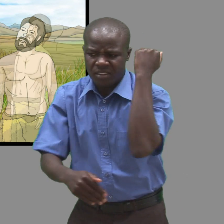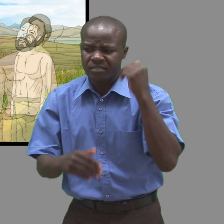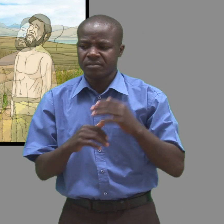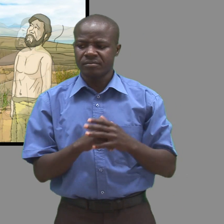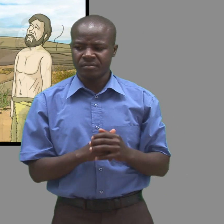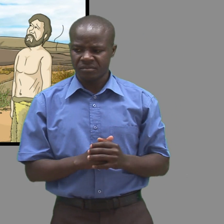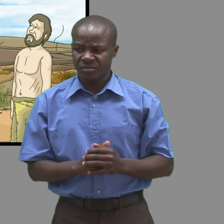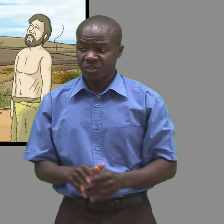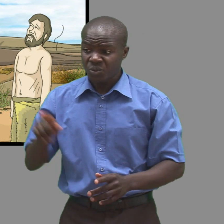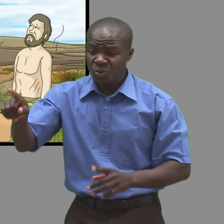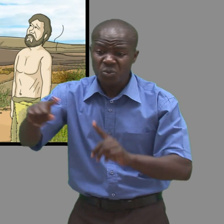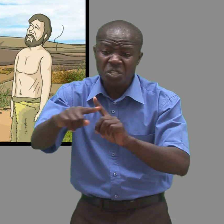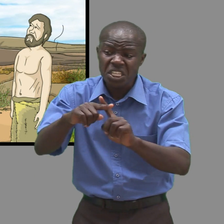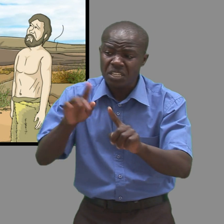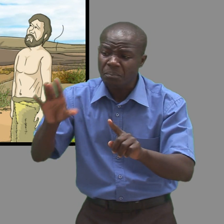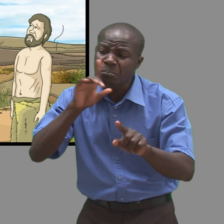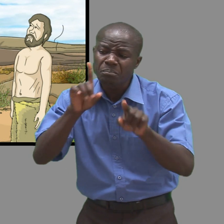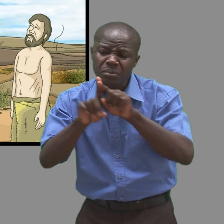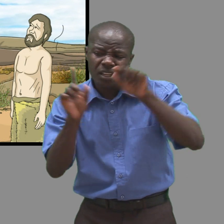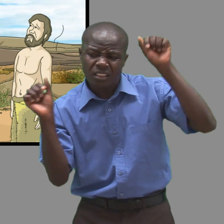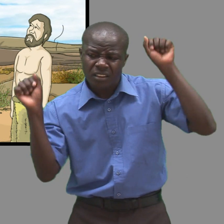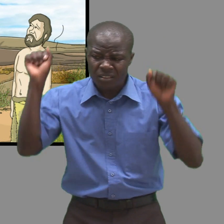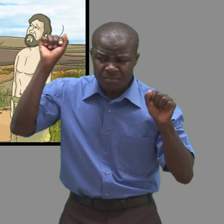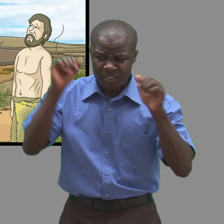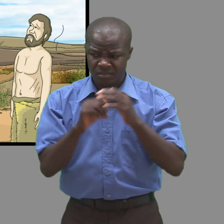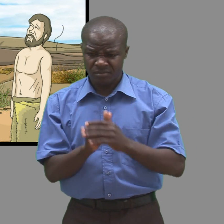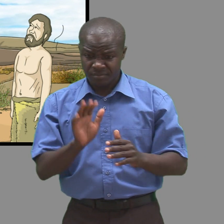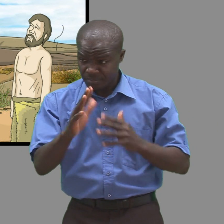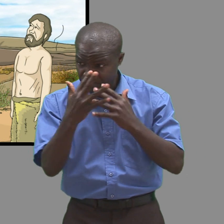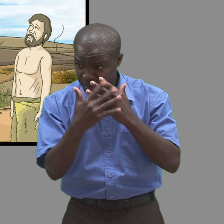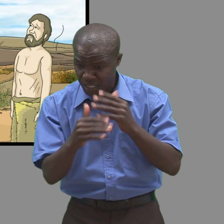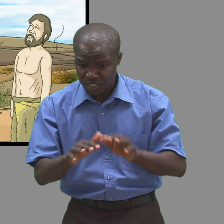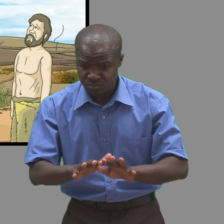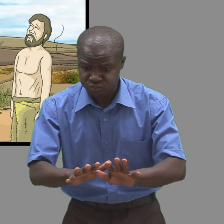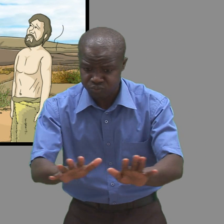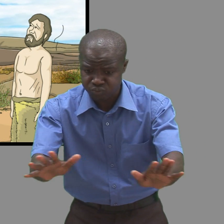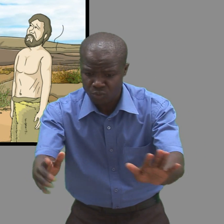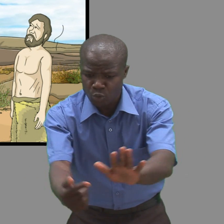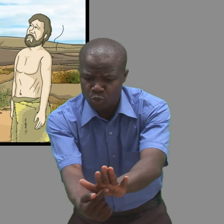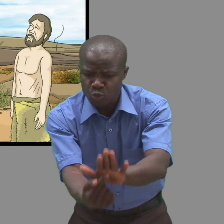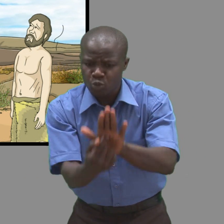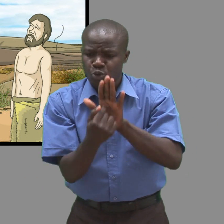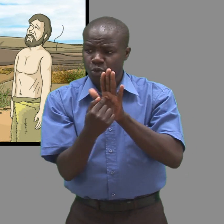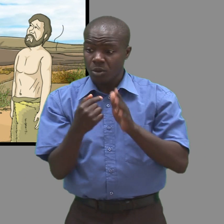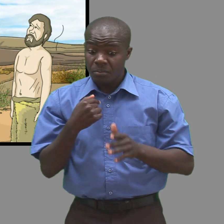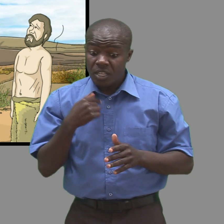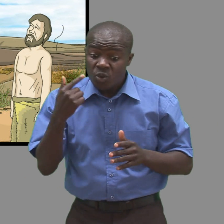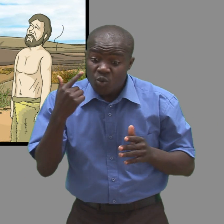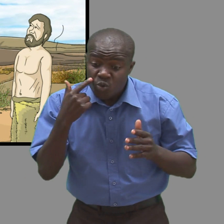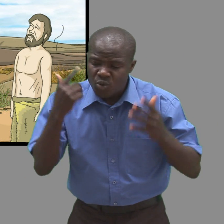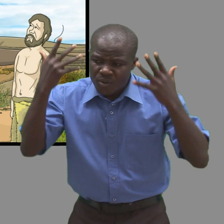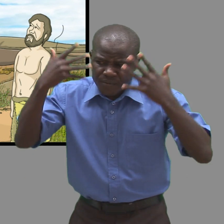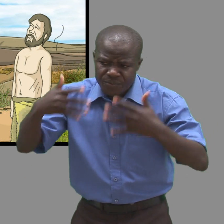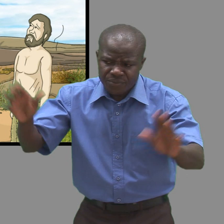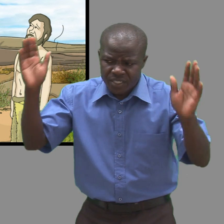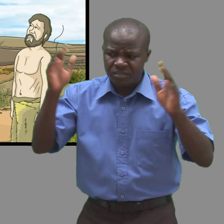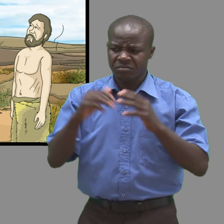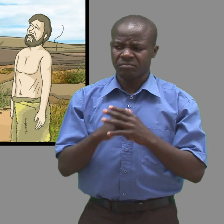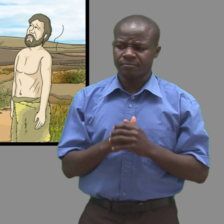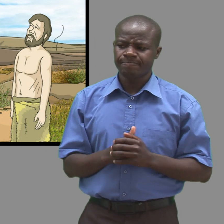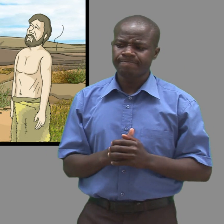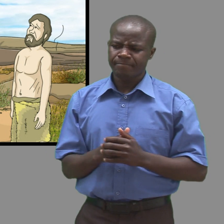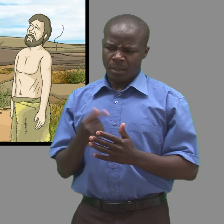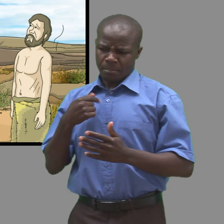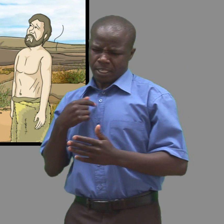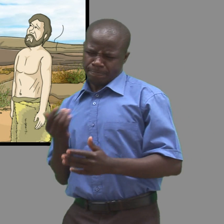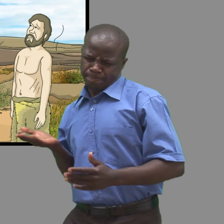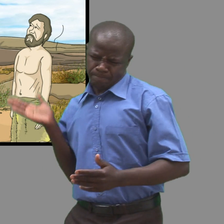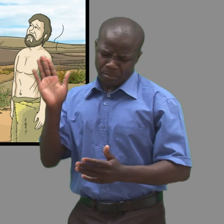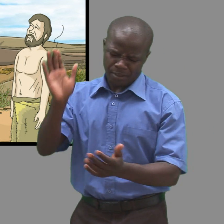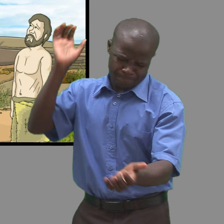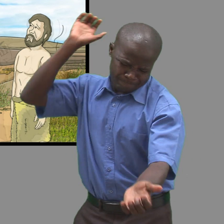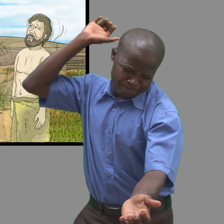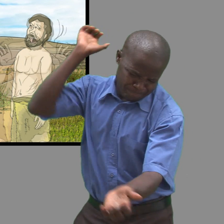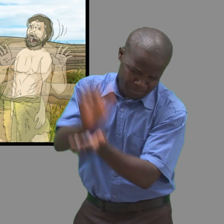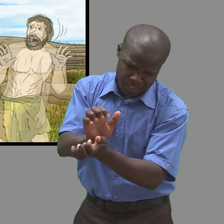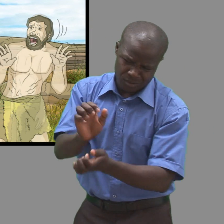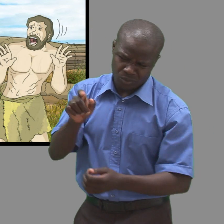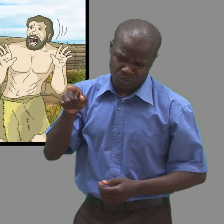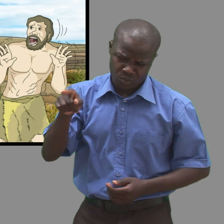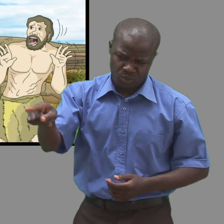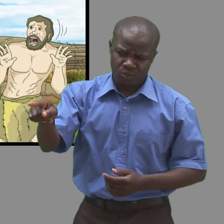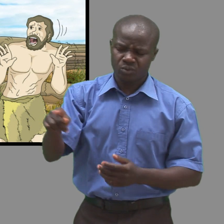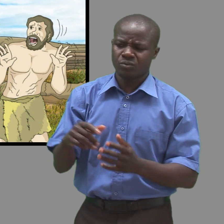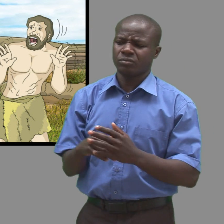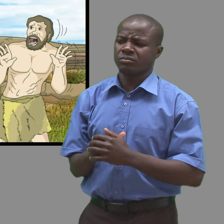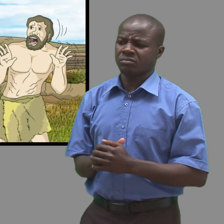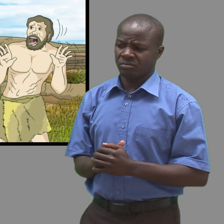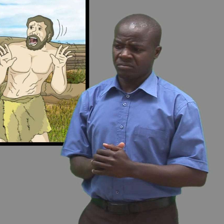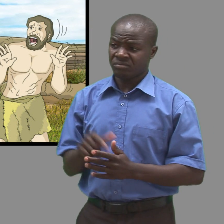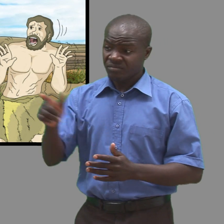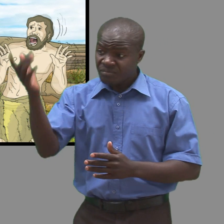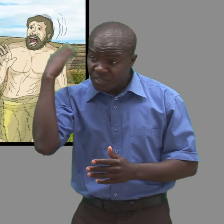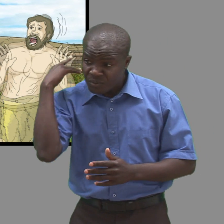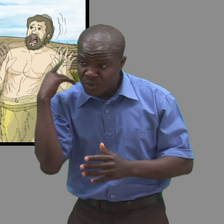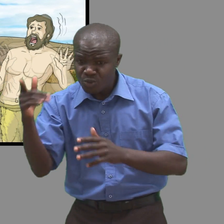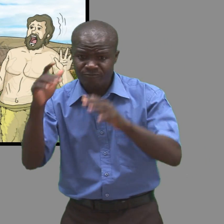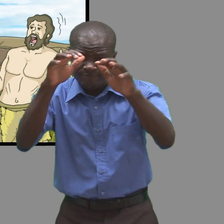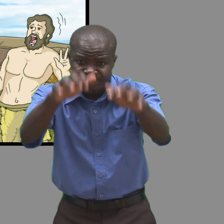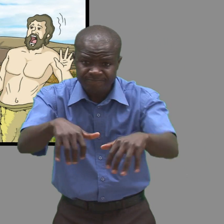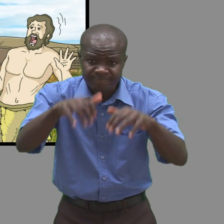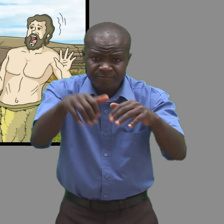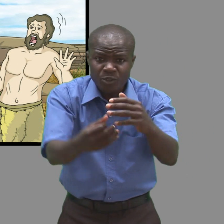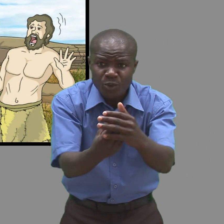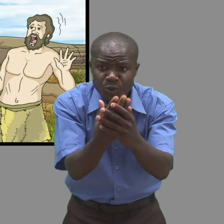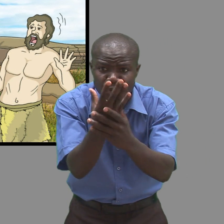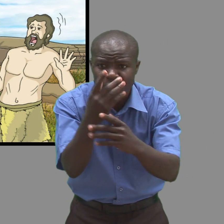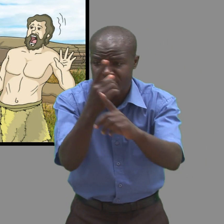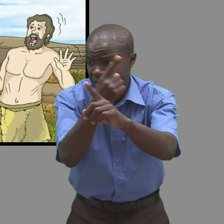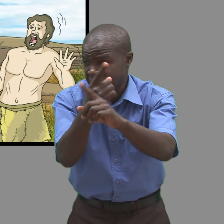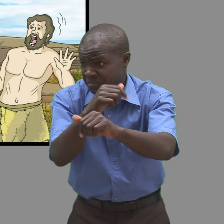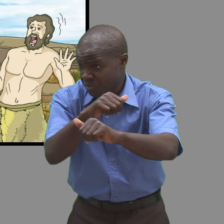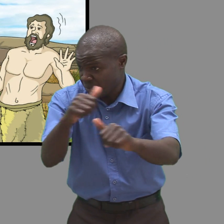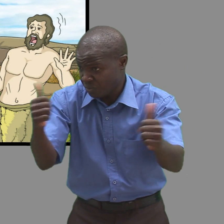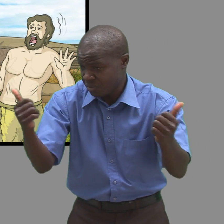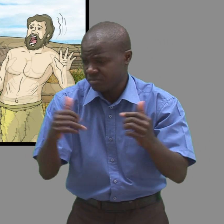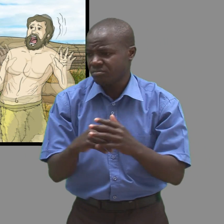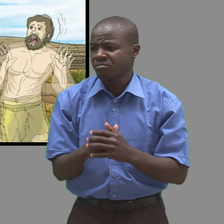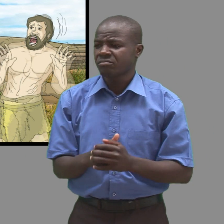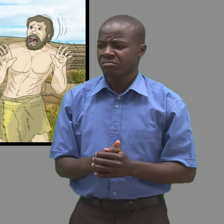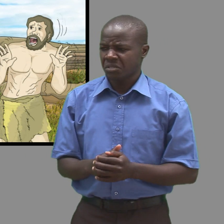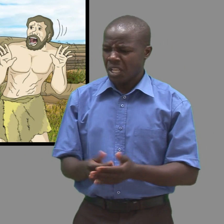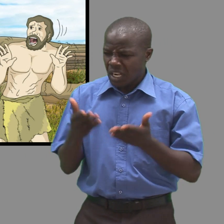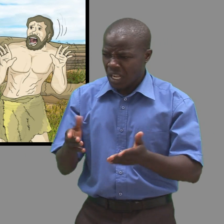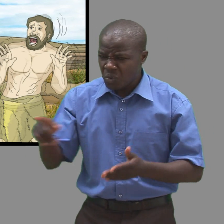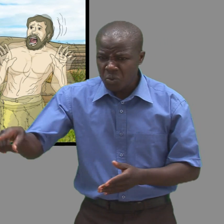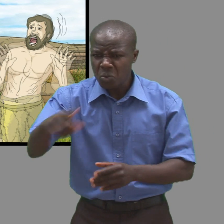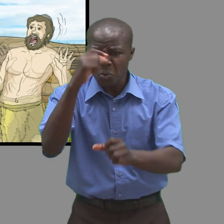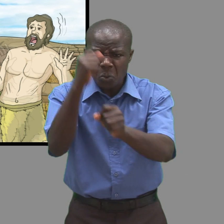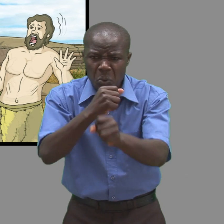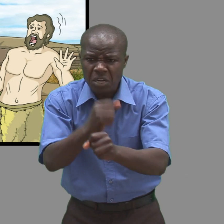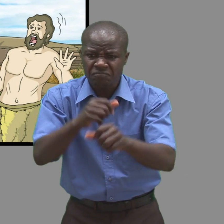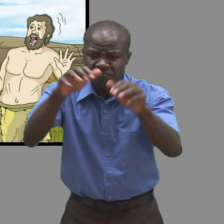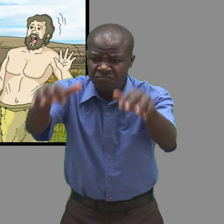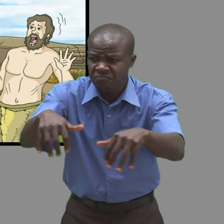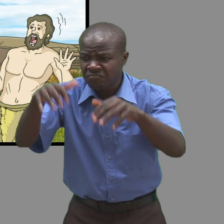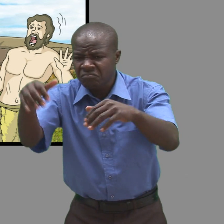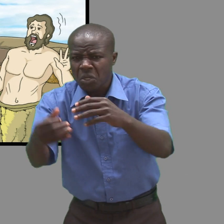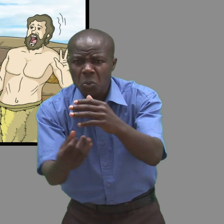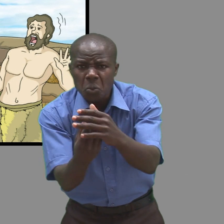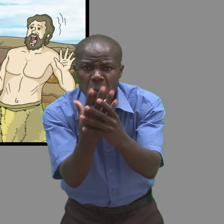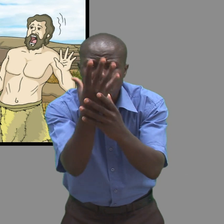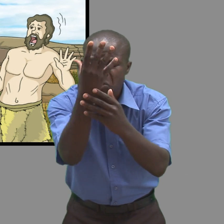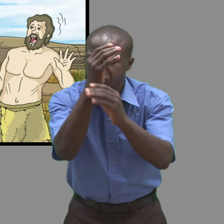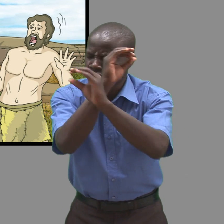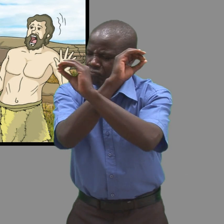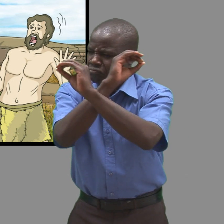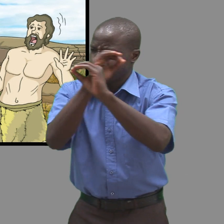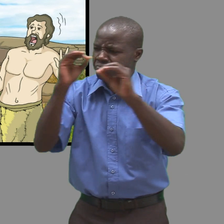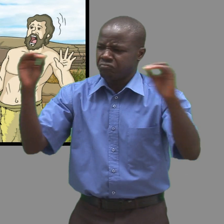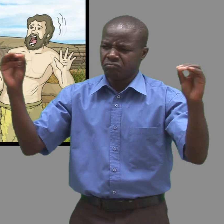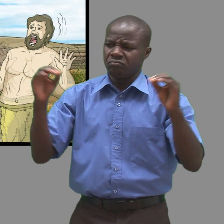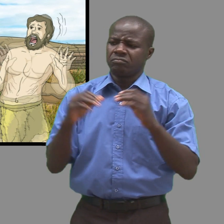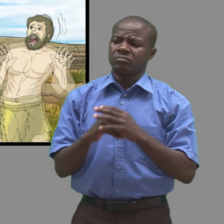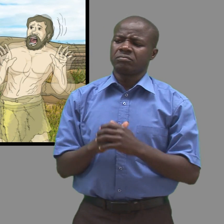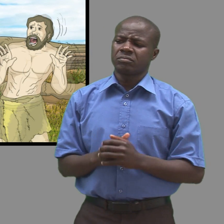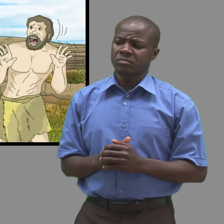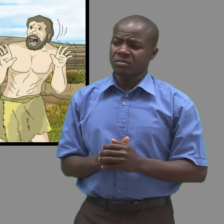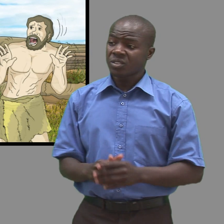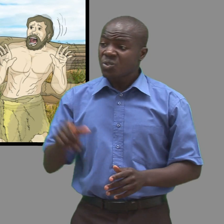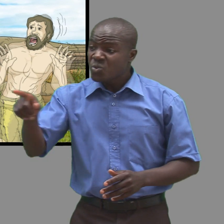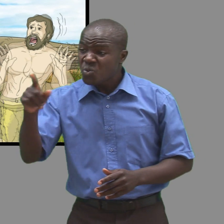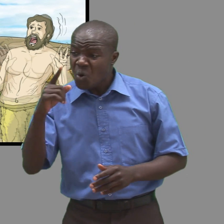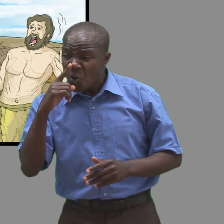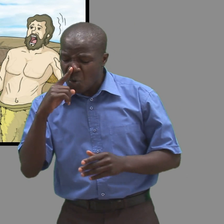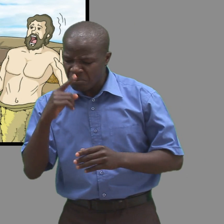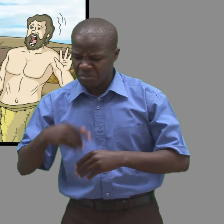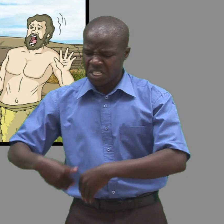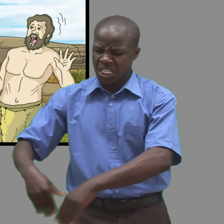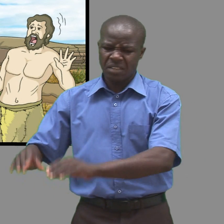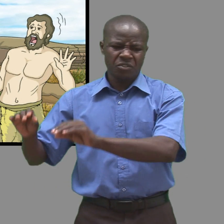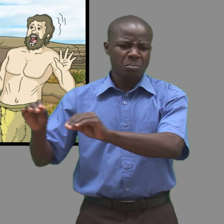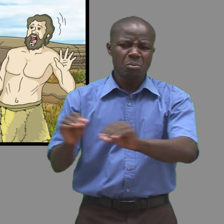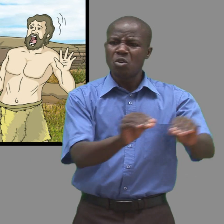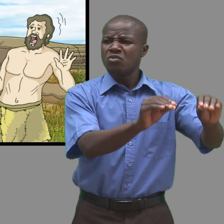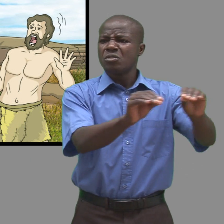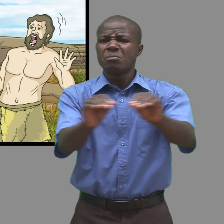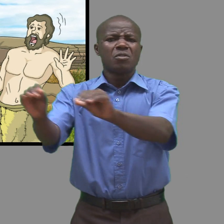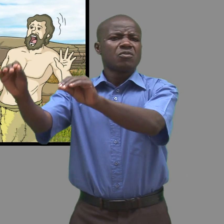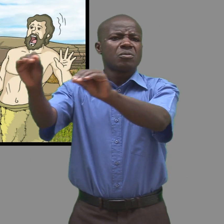“What have you done?” replied the LORD. “The voice of your brother’s blood cries out to Me from the ground. Now you are cursed and banished from the ground, which has opened its mouth to receive your brother’s blood from your hand. When you till the ground, it will no longer yield its produce to you.